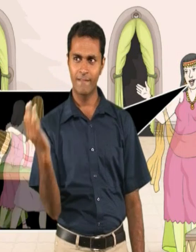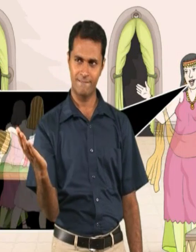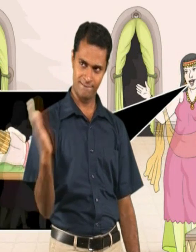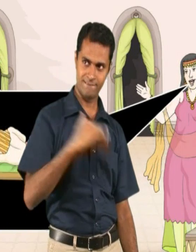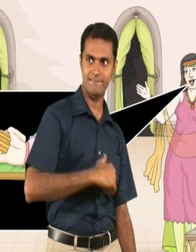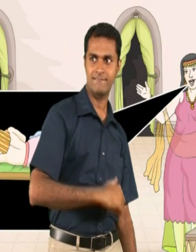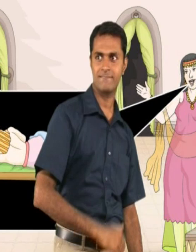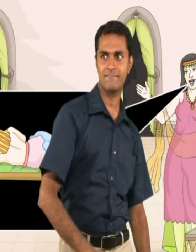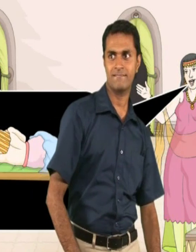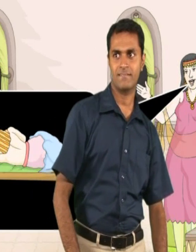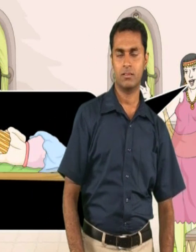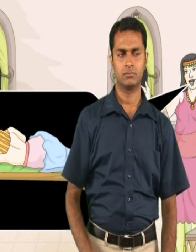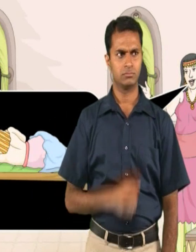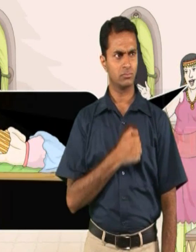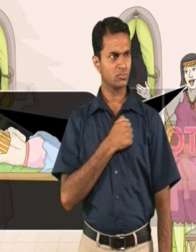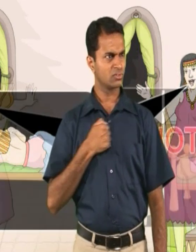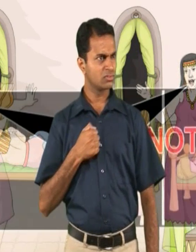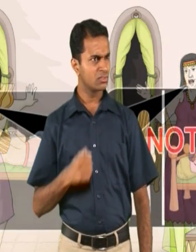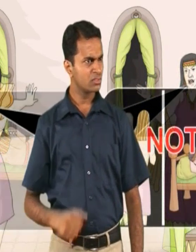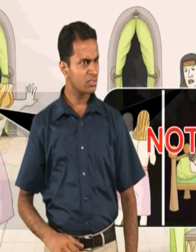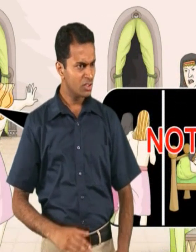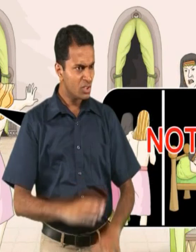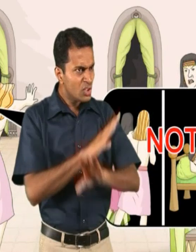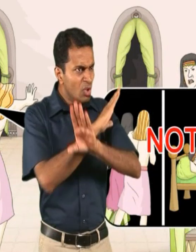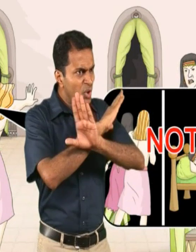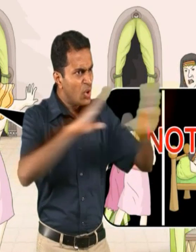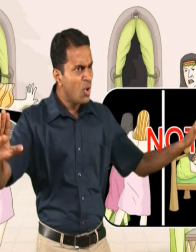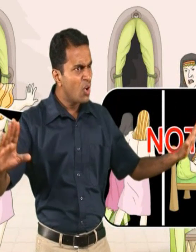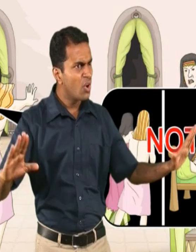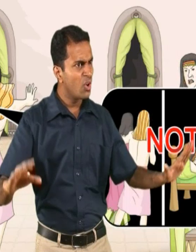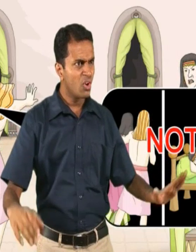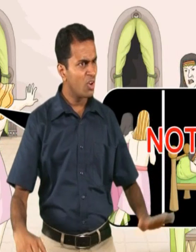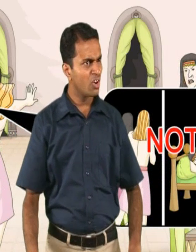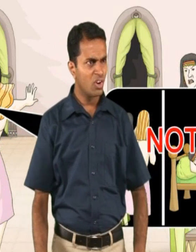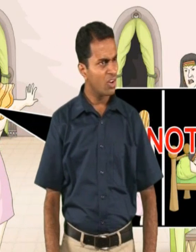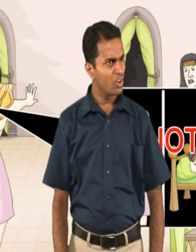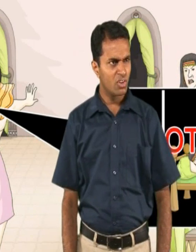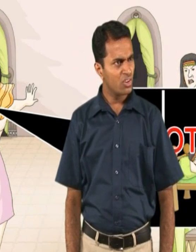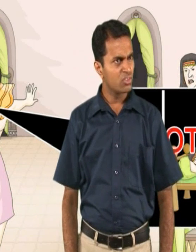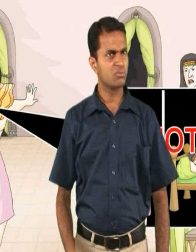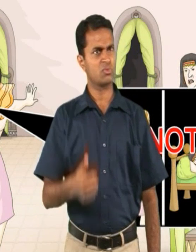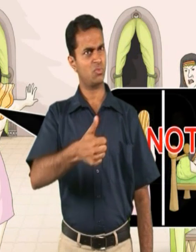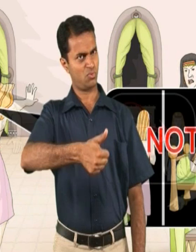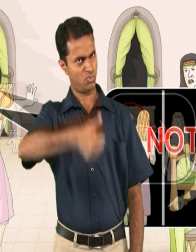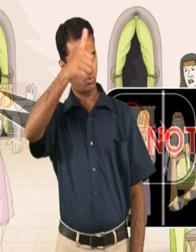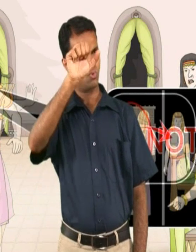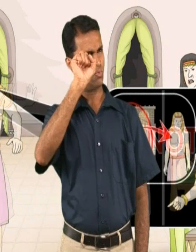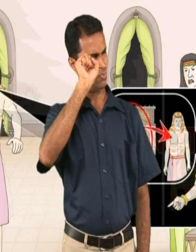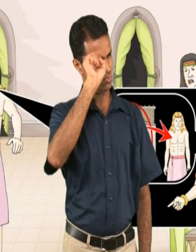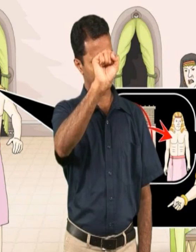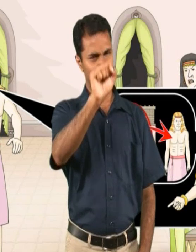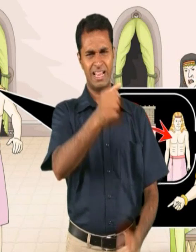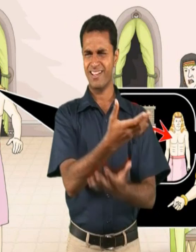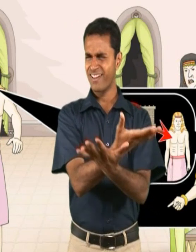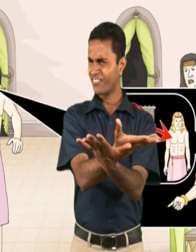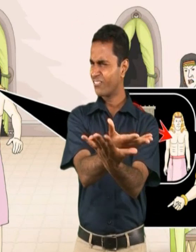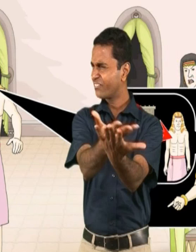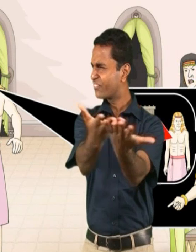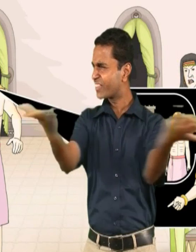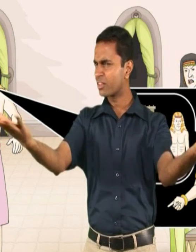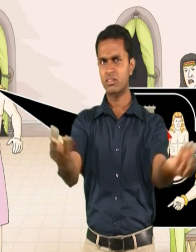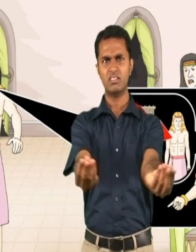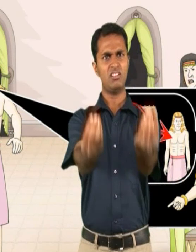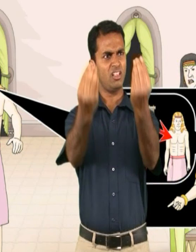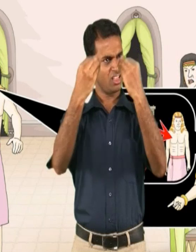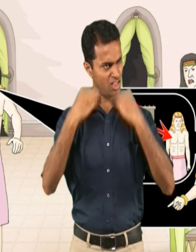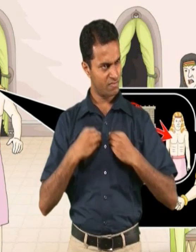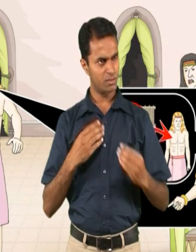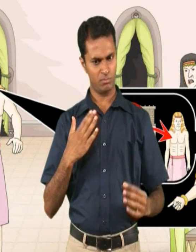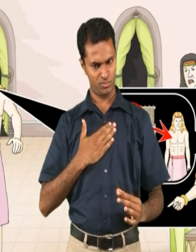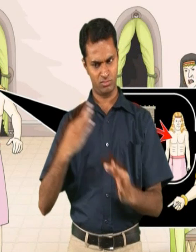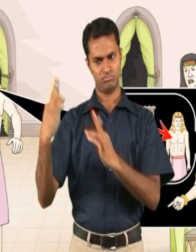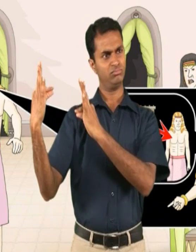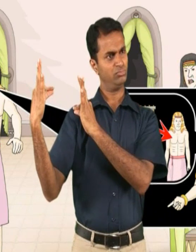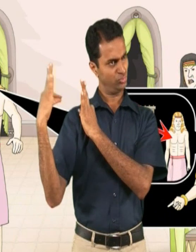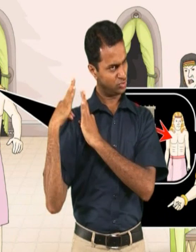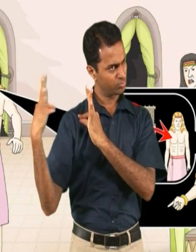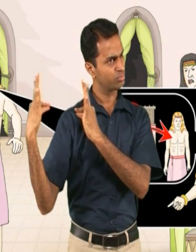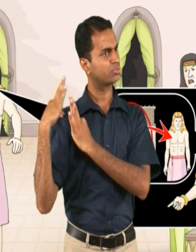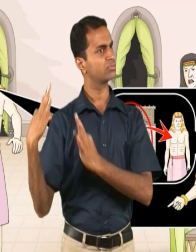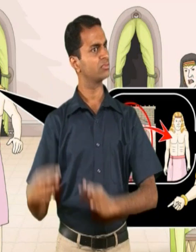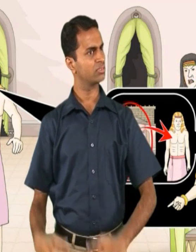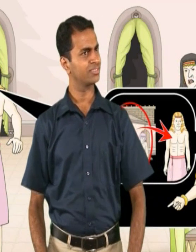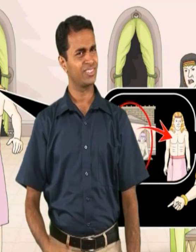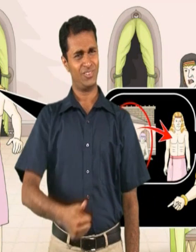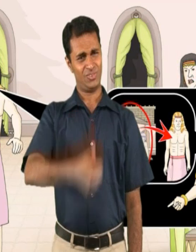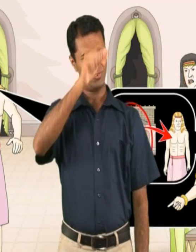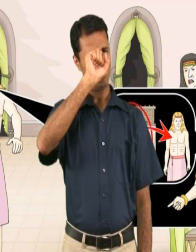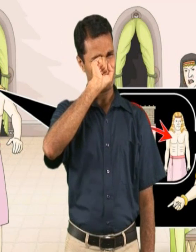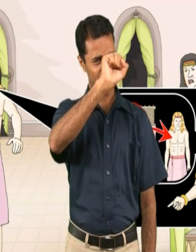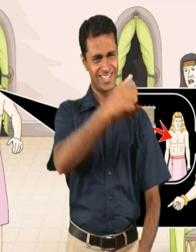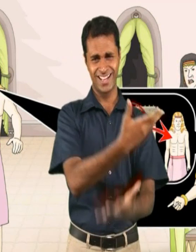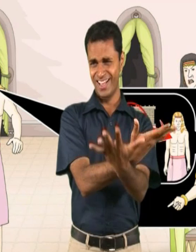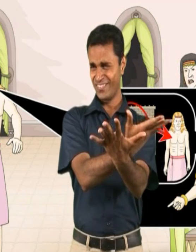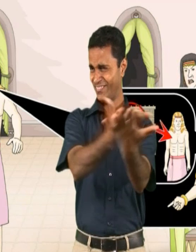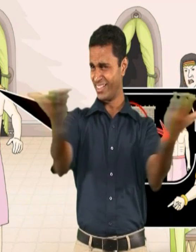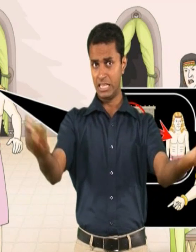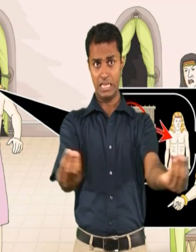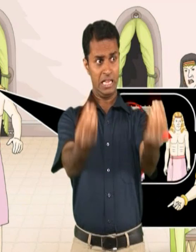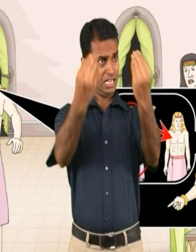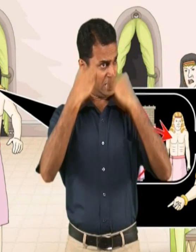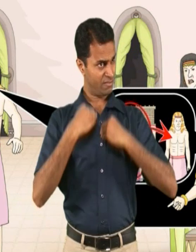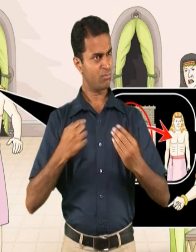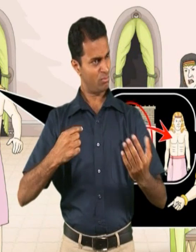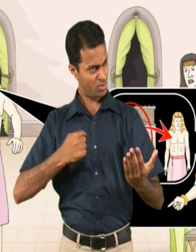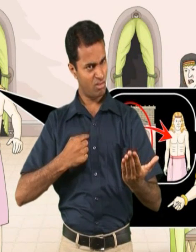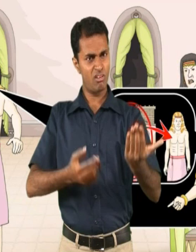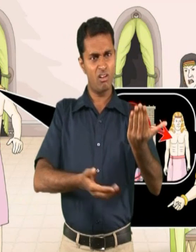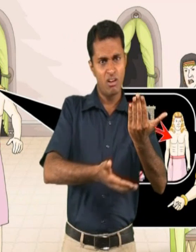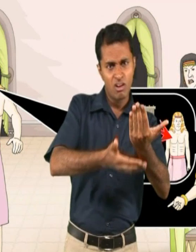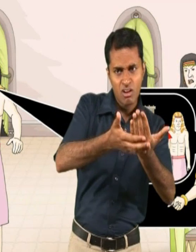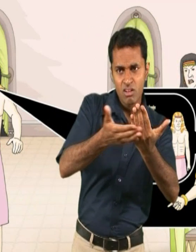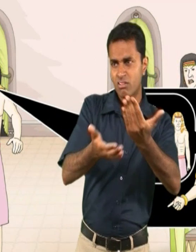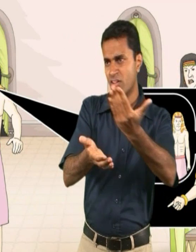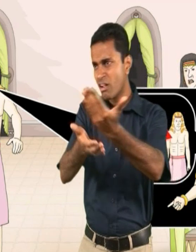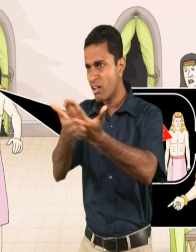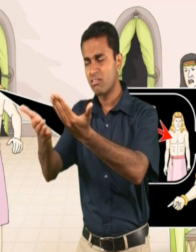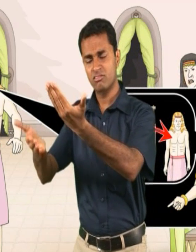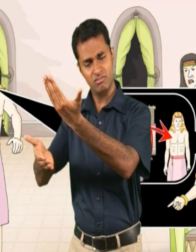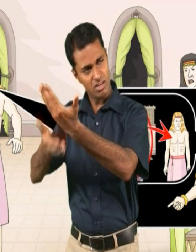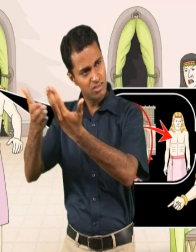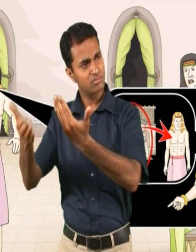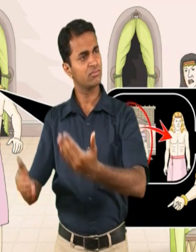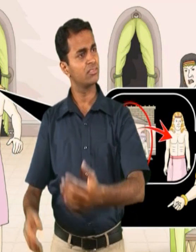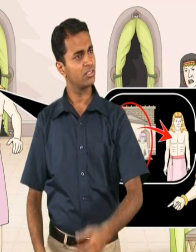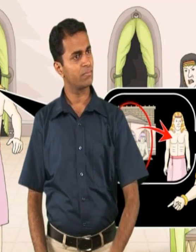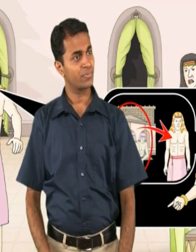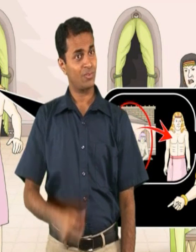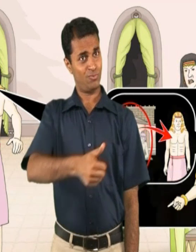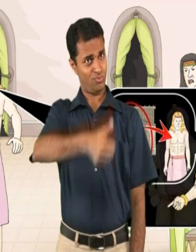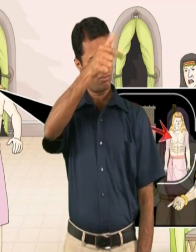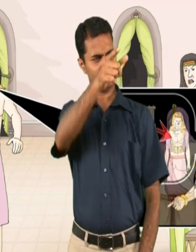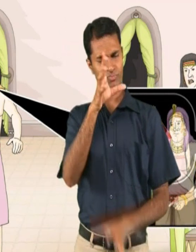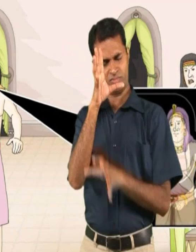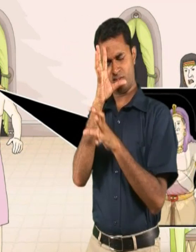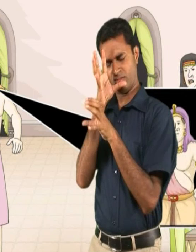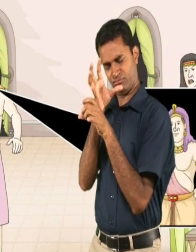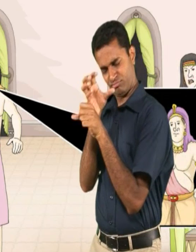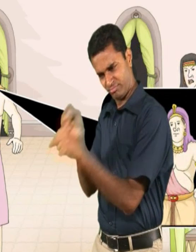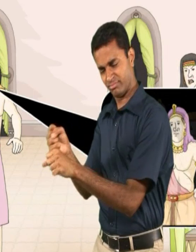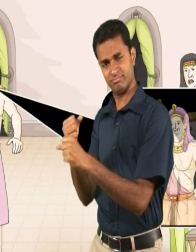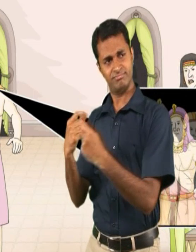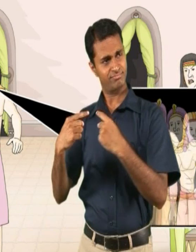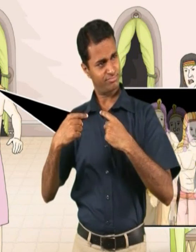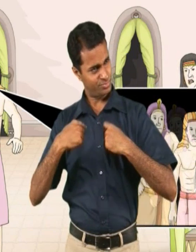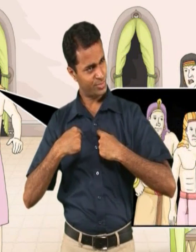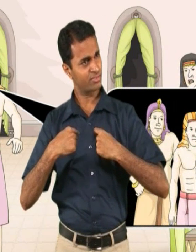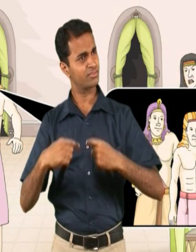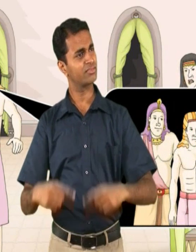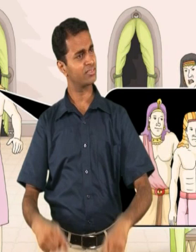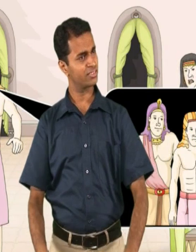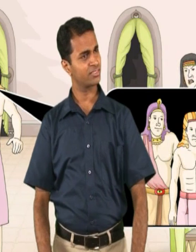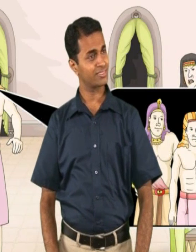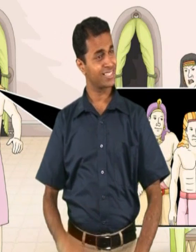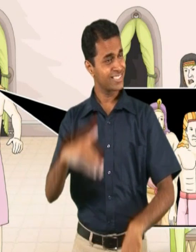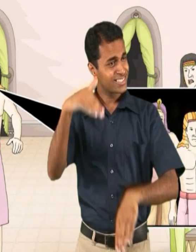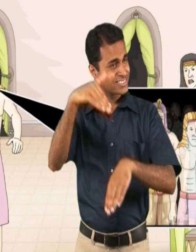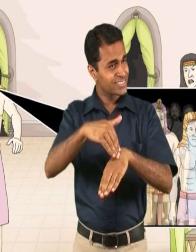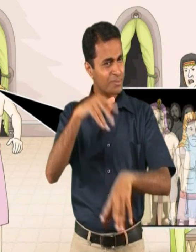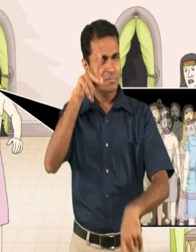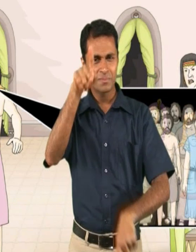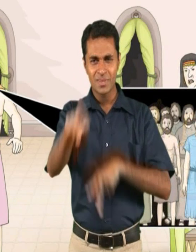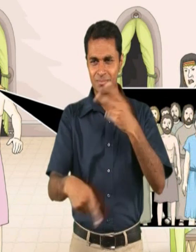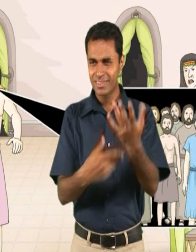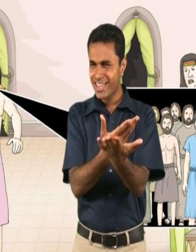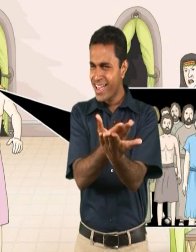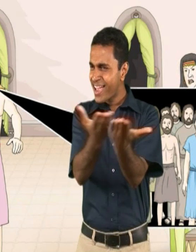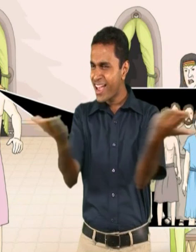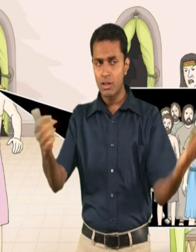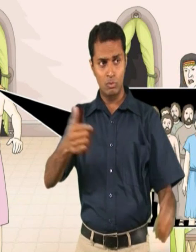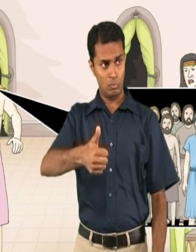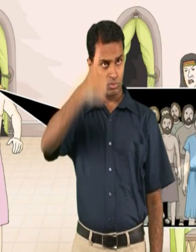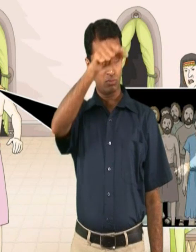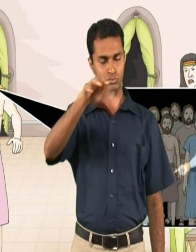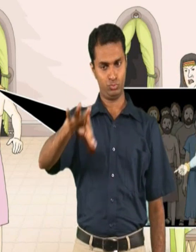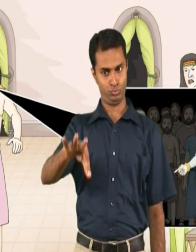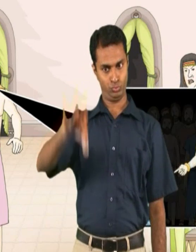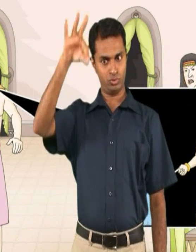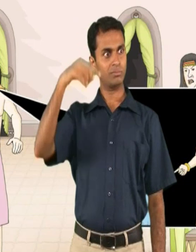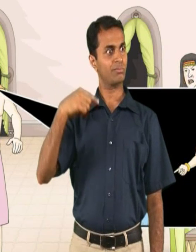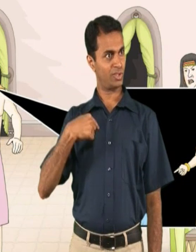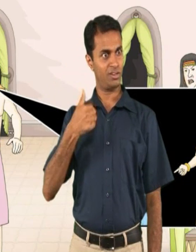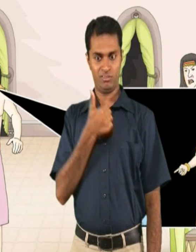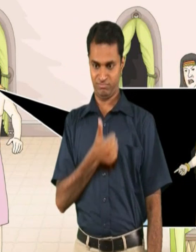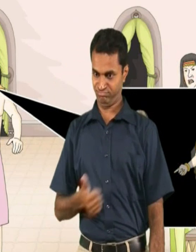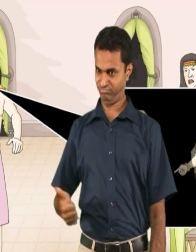But he refused. “Look,” he said to his master’s wife, “with me here, my master does not concern himself with anything in his house, and he has entrusted everything he owns to my care.